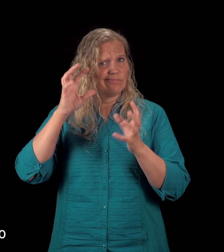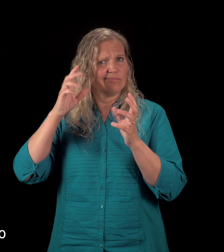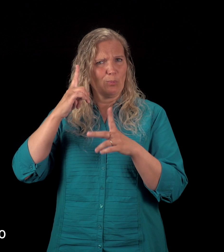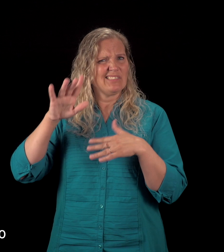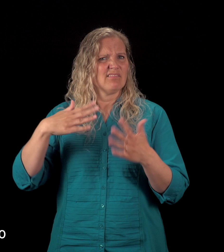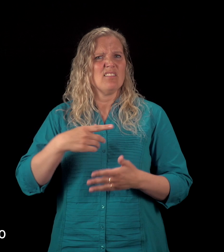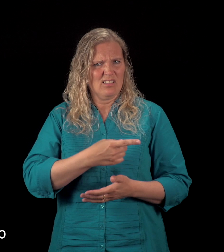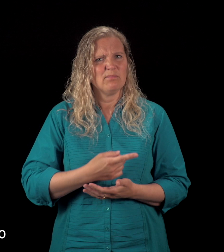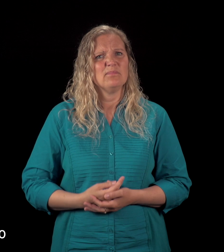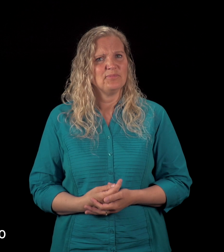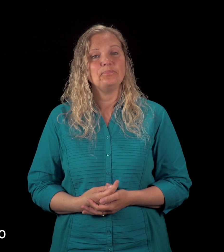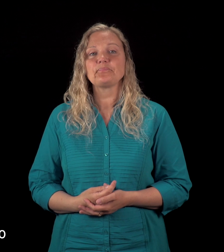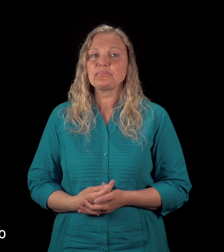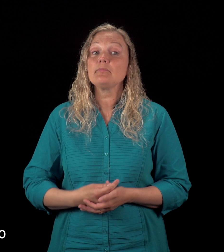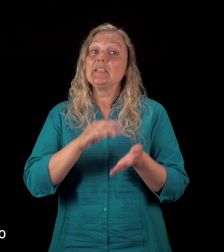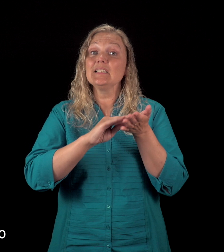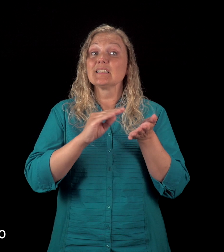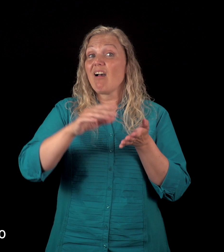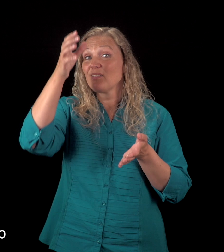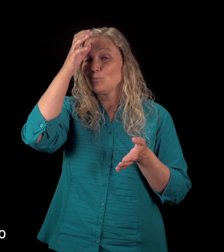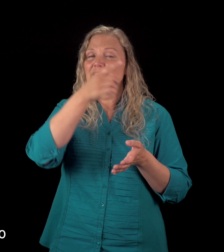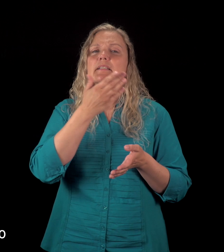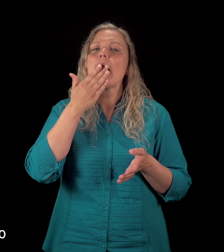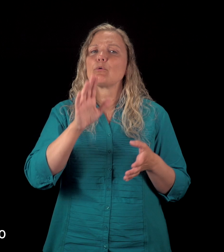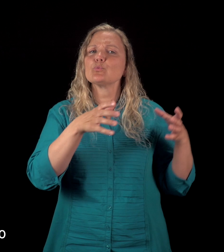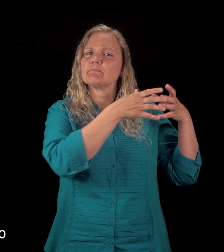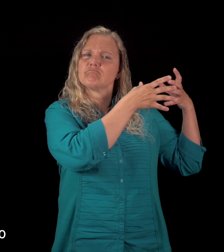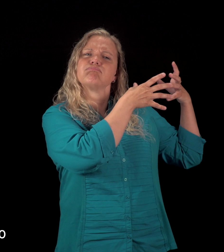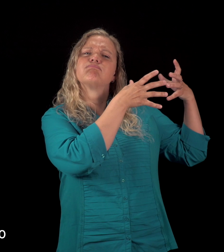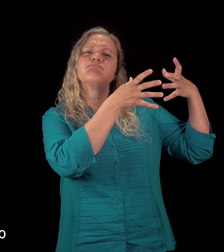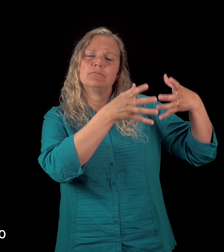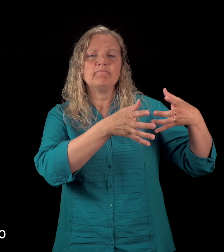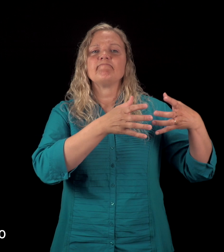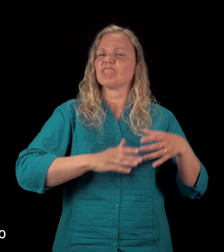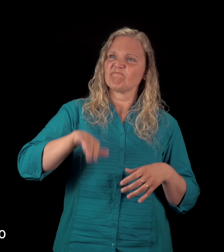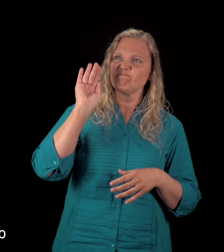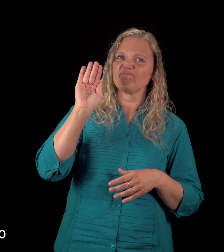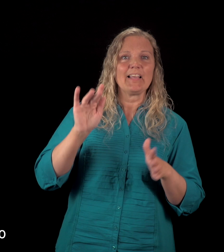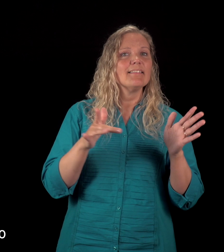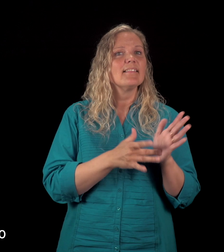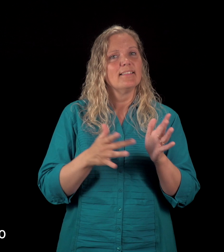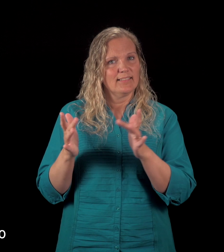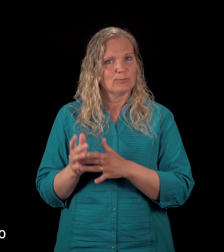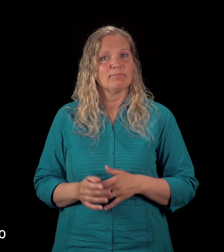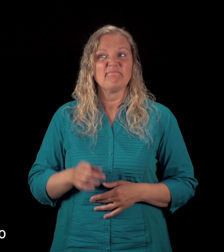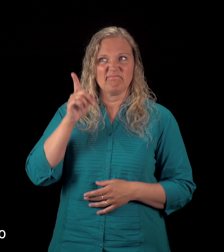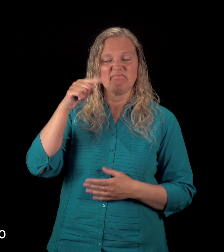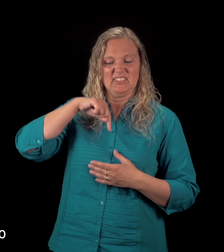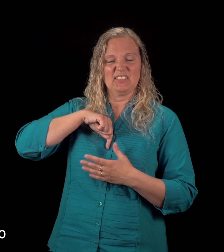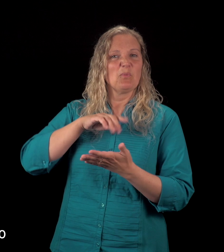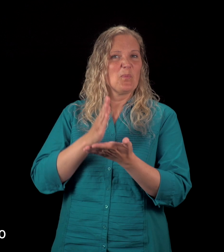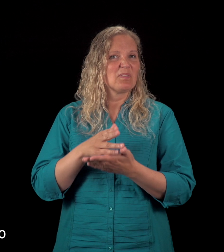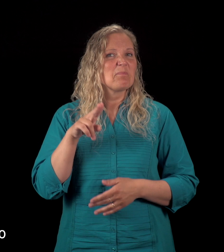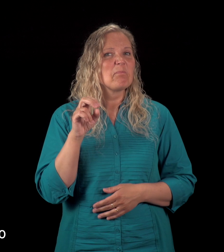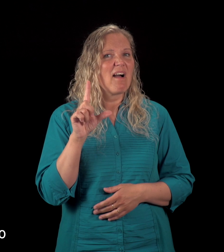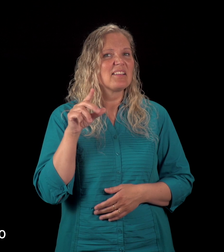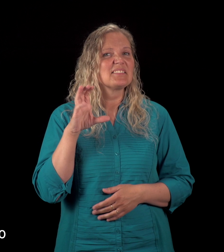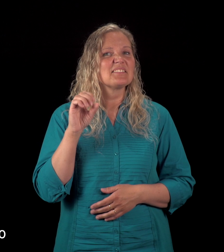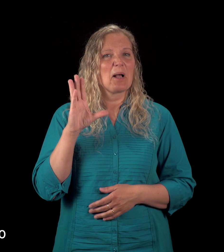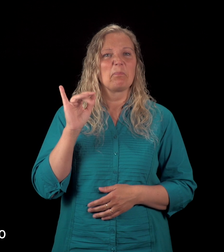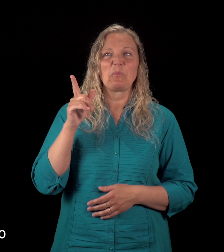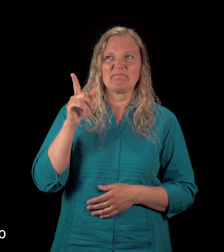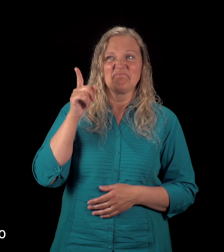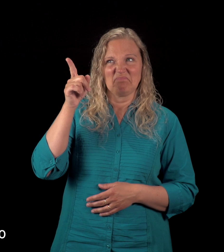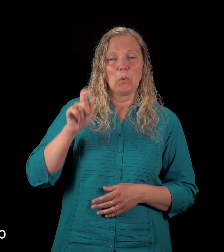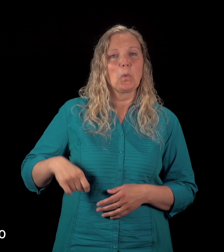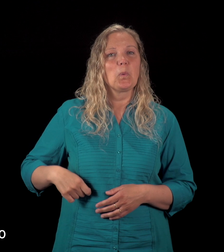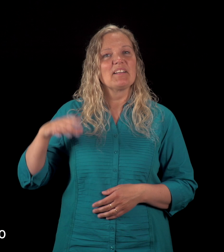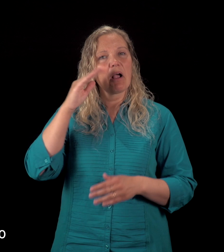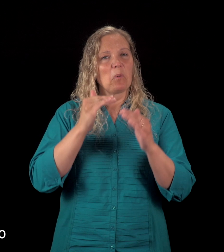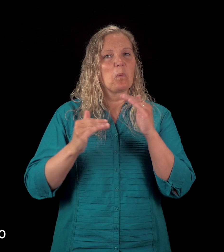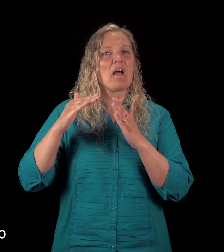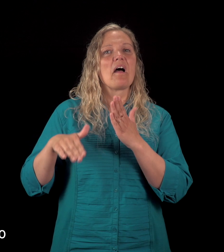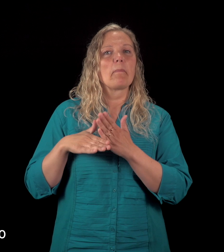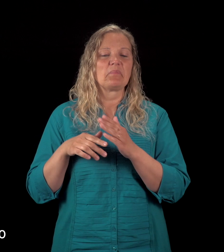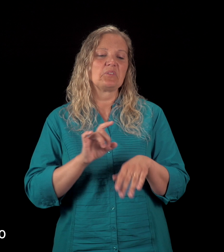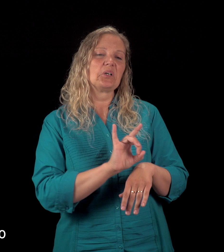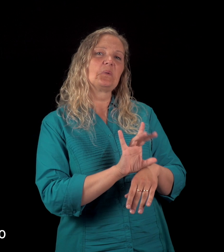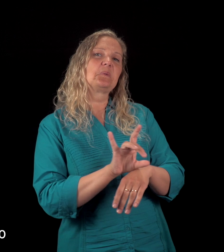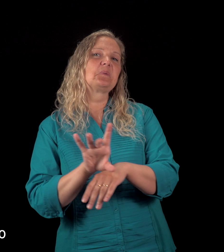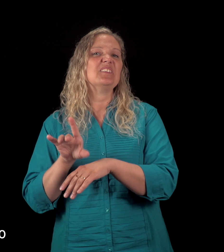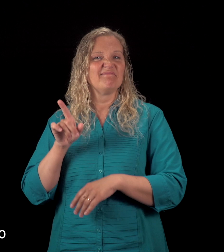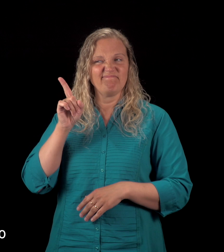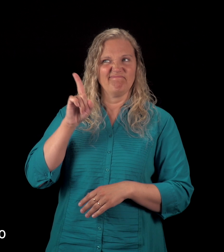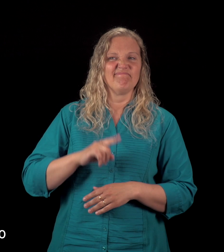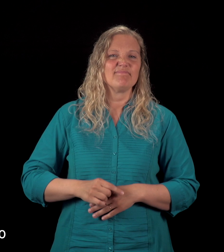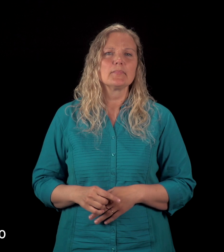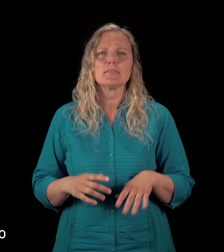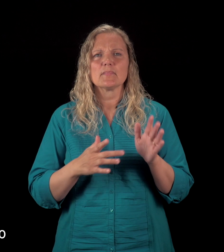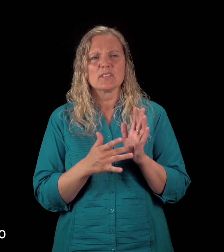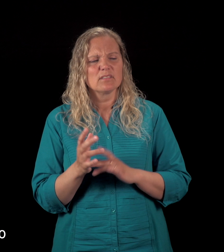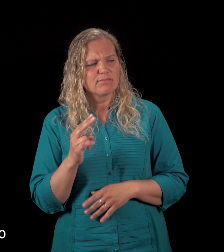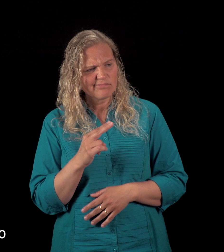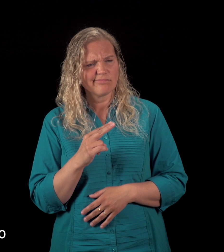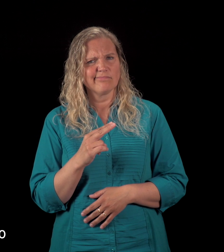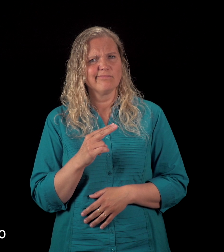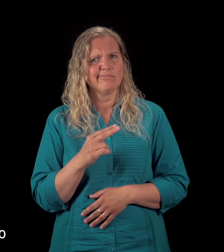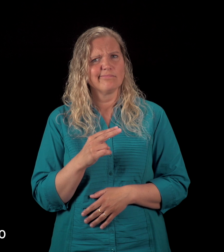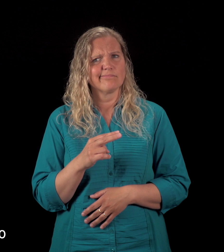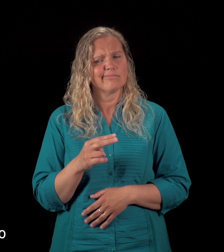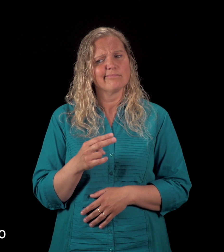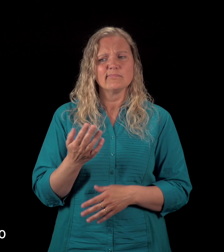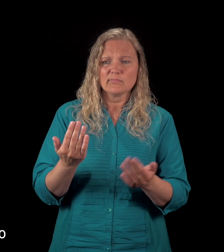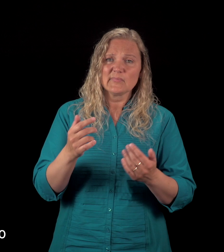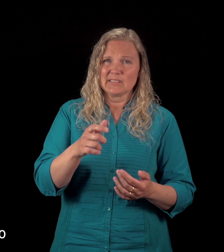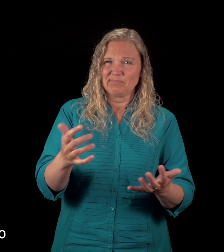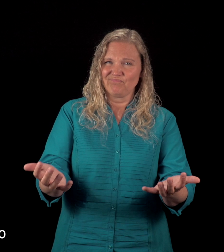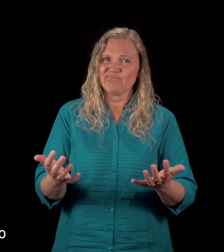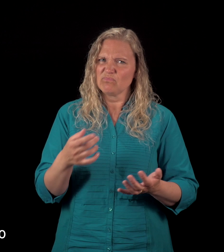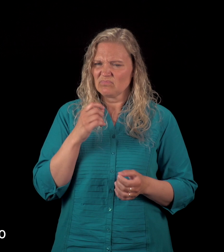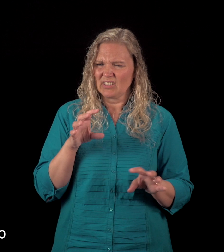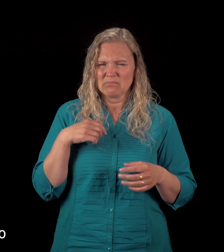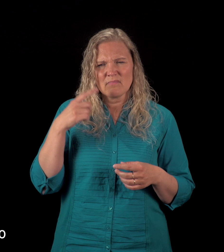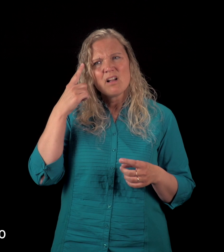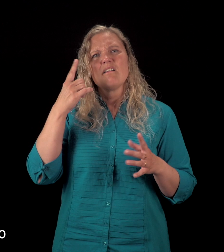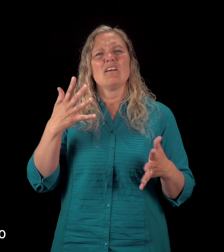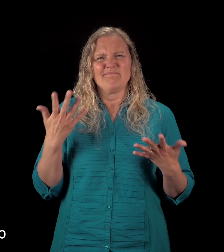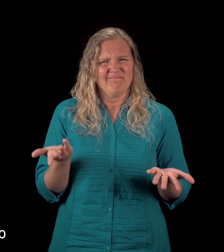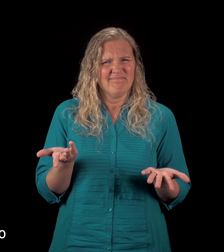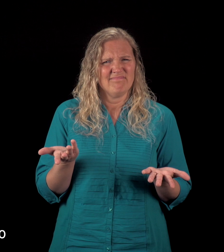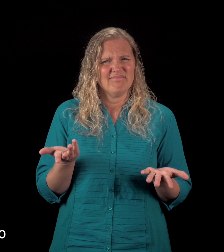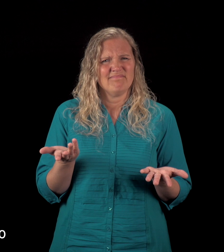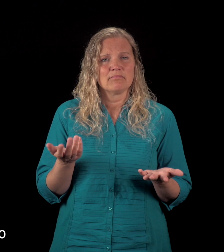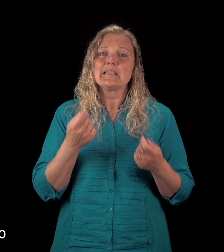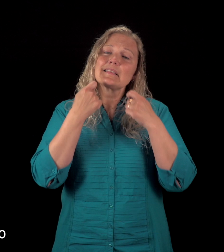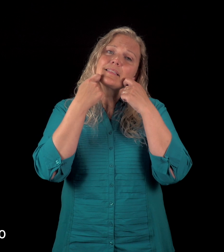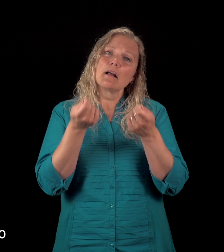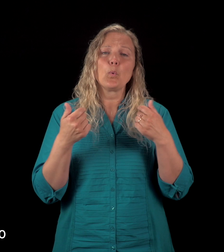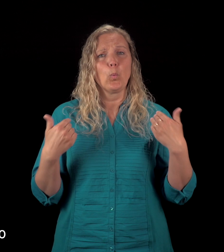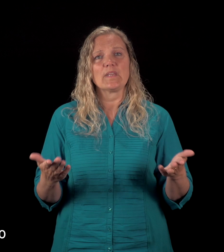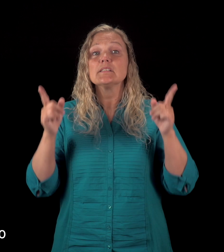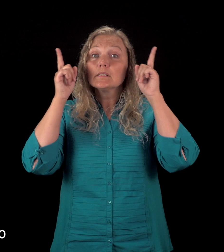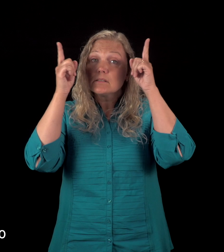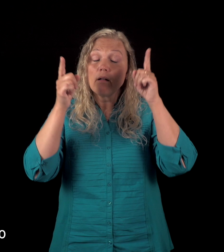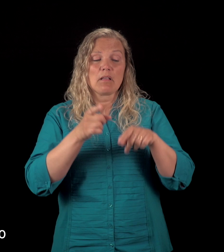And the scribes who had come down from Jerusalem were saying, “He is possessed by Beelzebul,” and, “By the prince of the demons He drives out demons.”